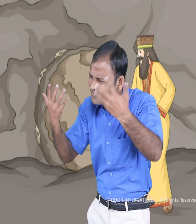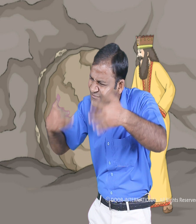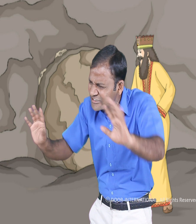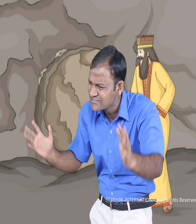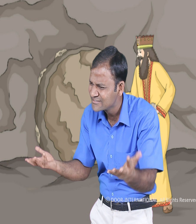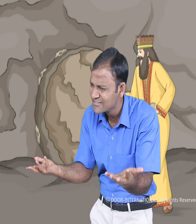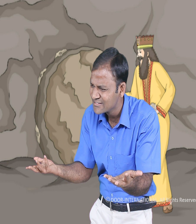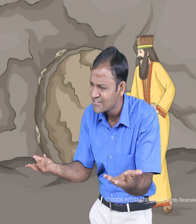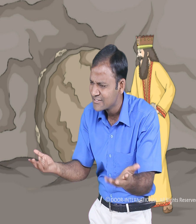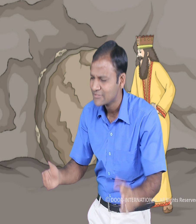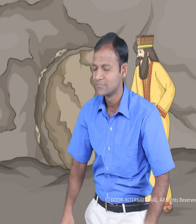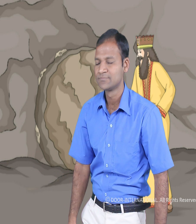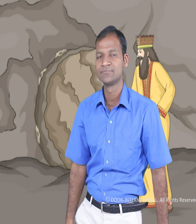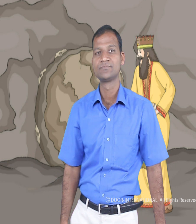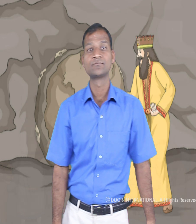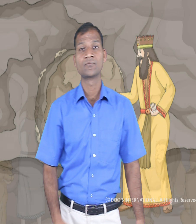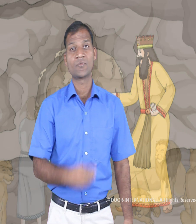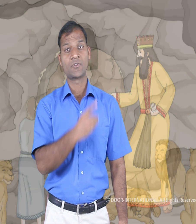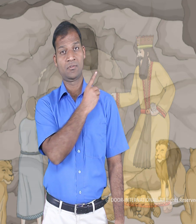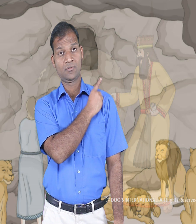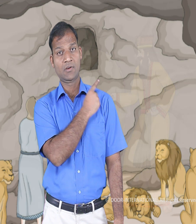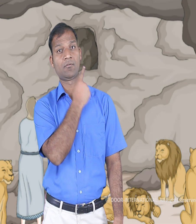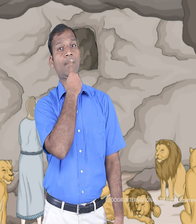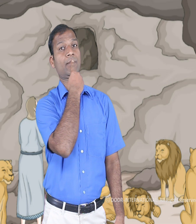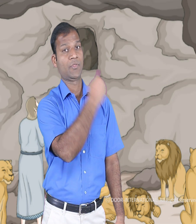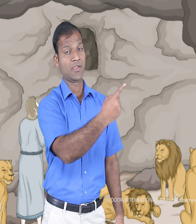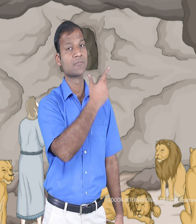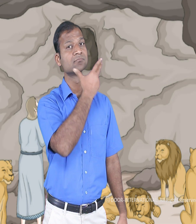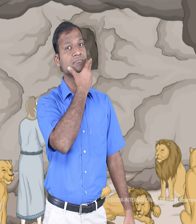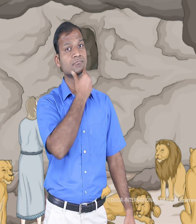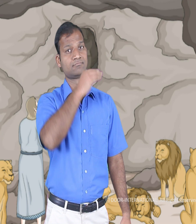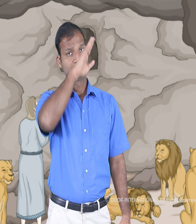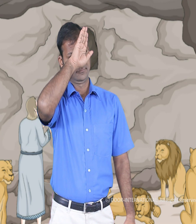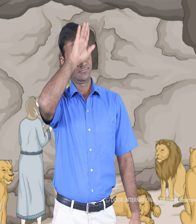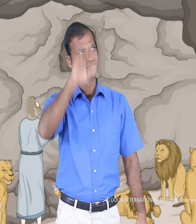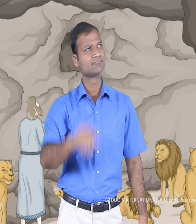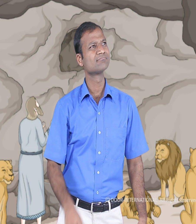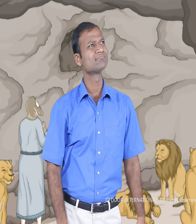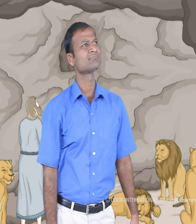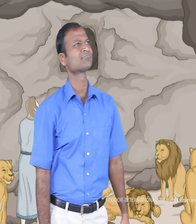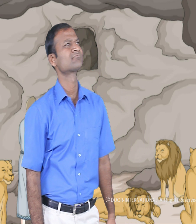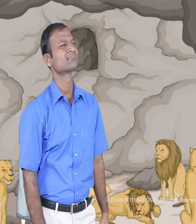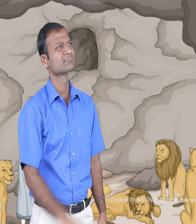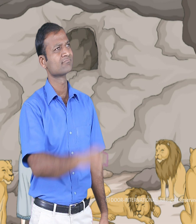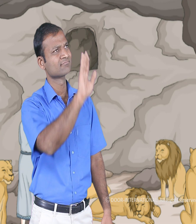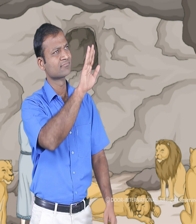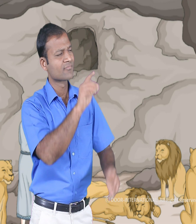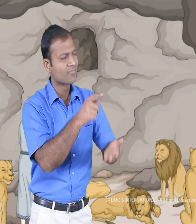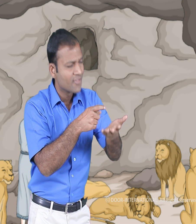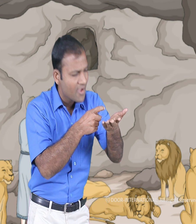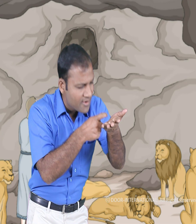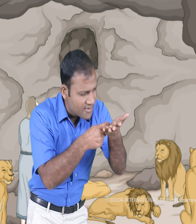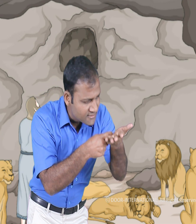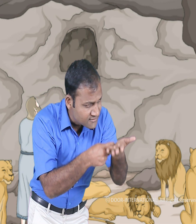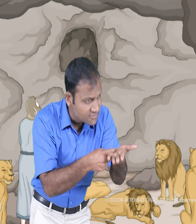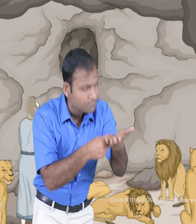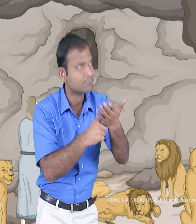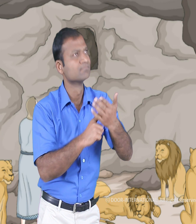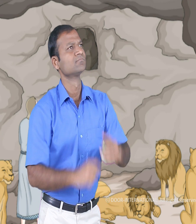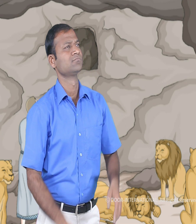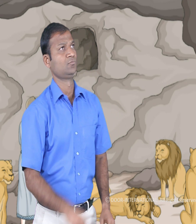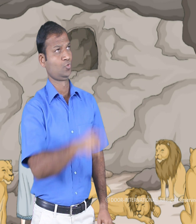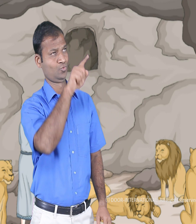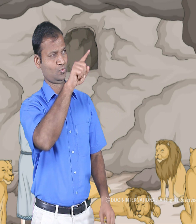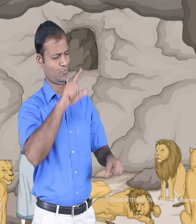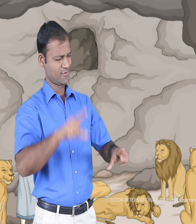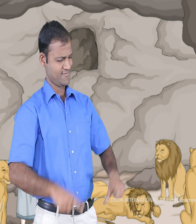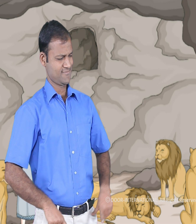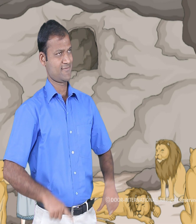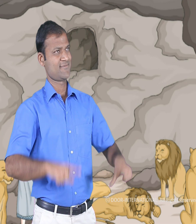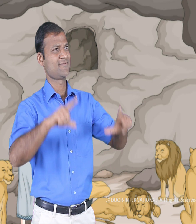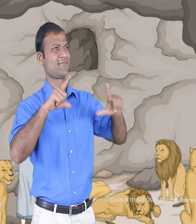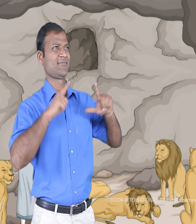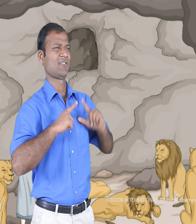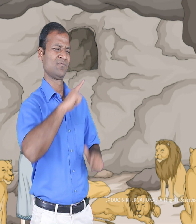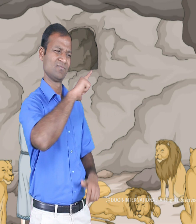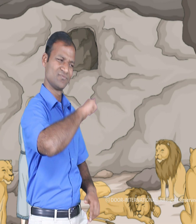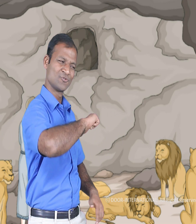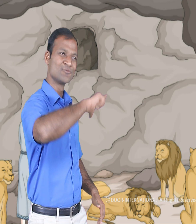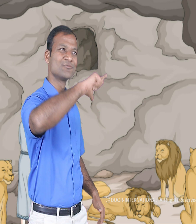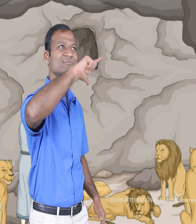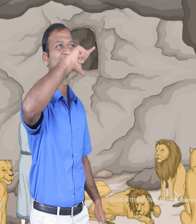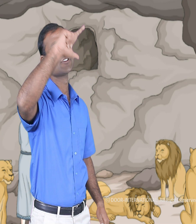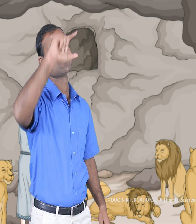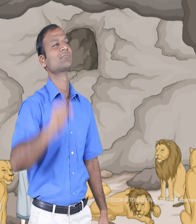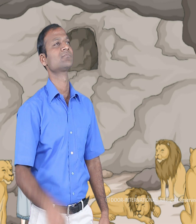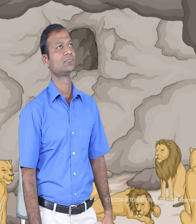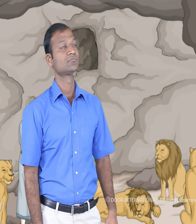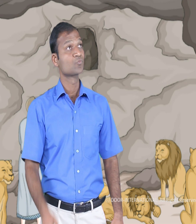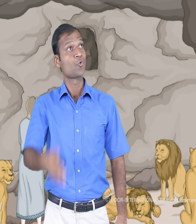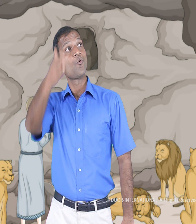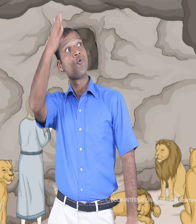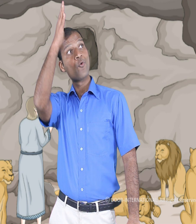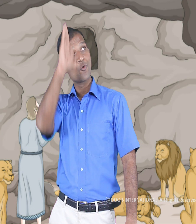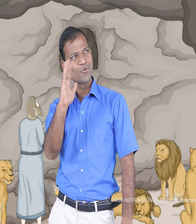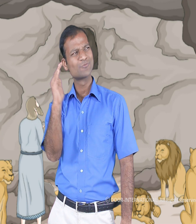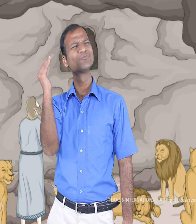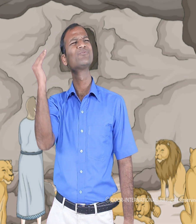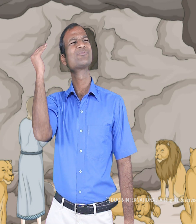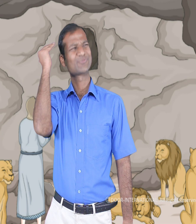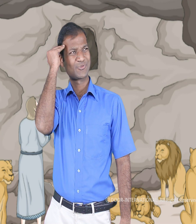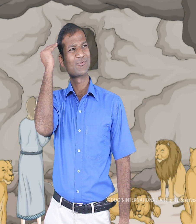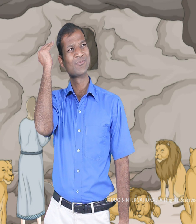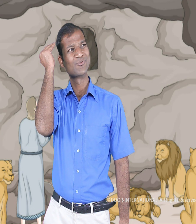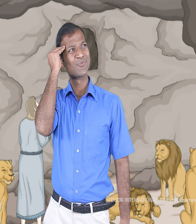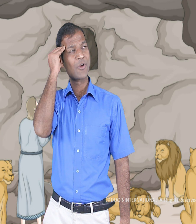Then Daniel replied, “O king, may you live forever!